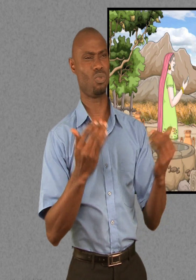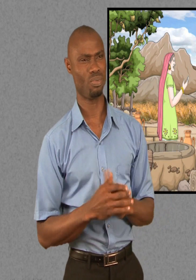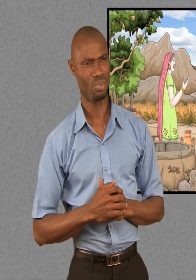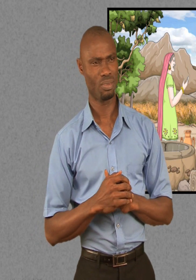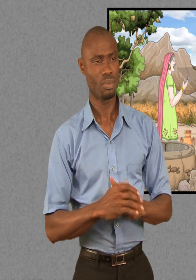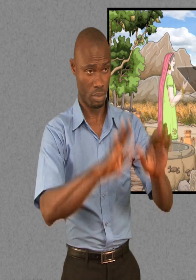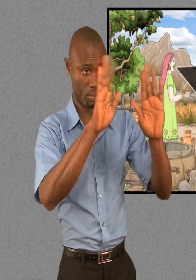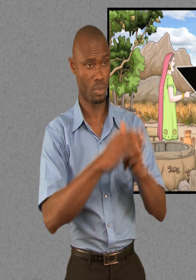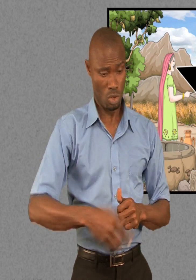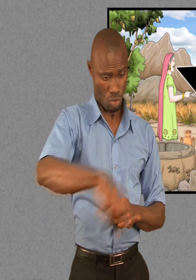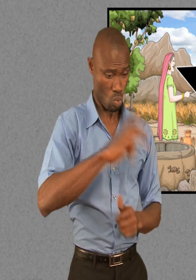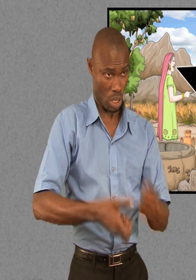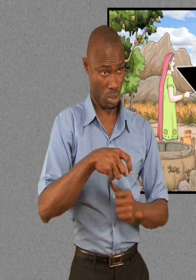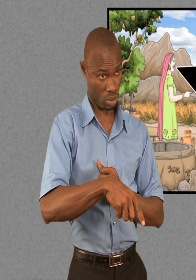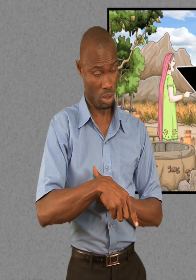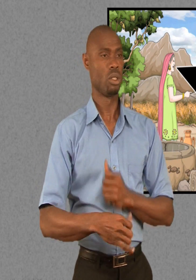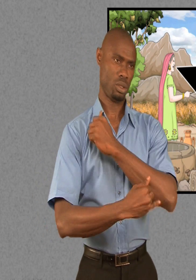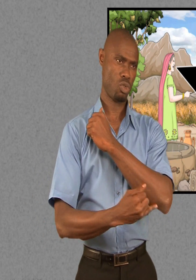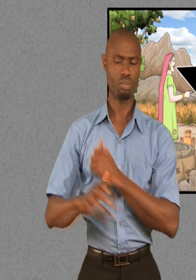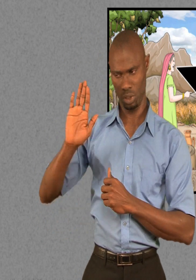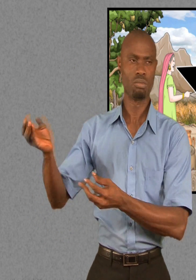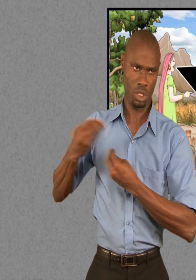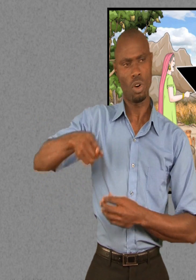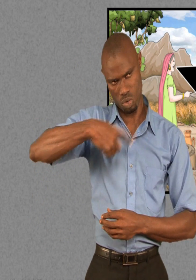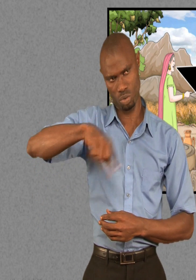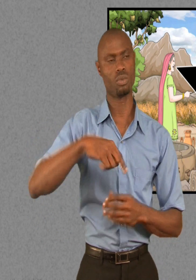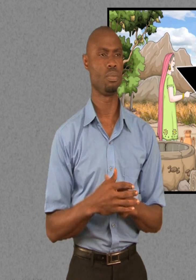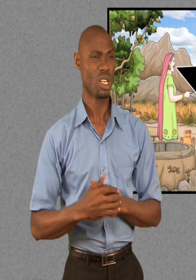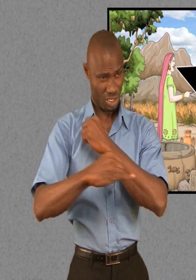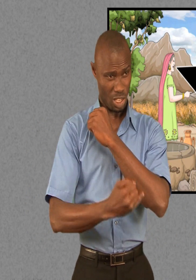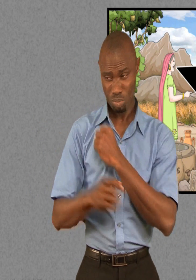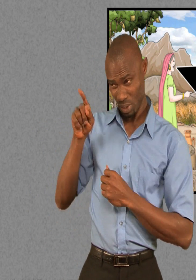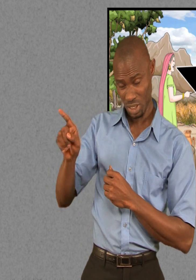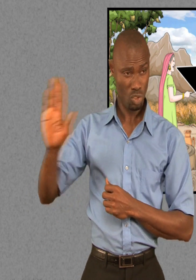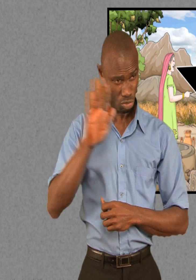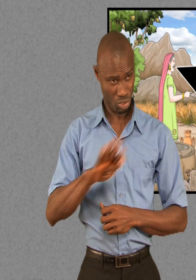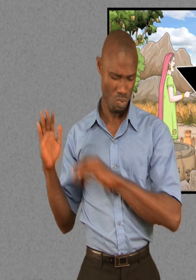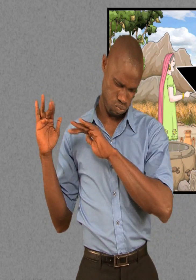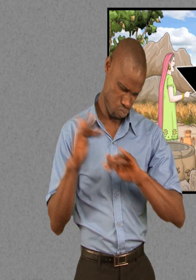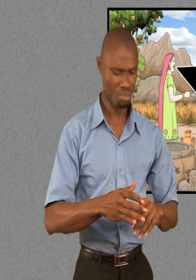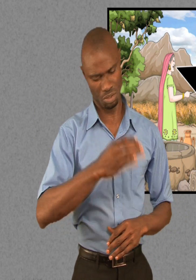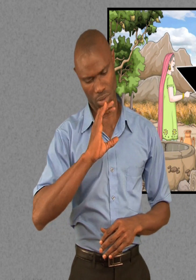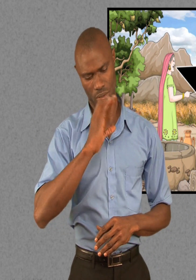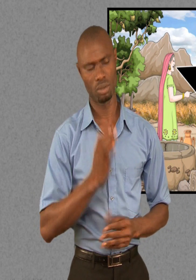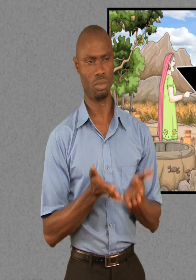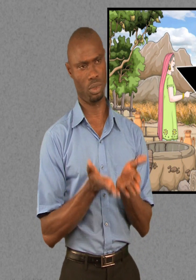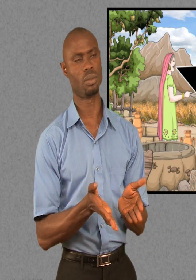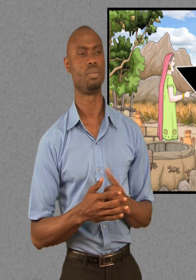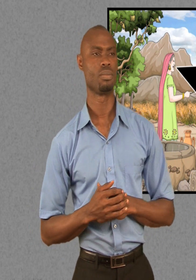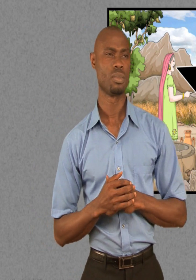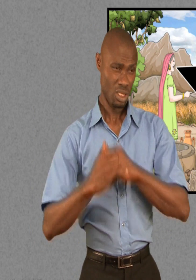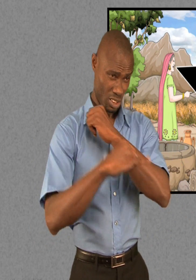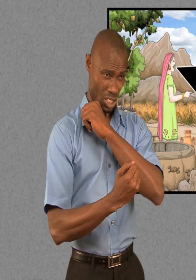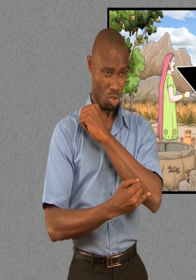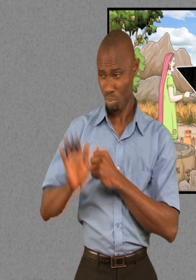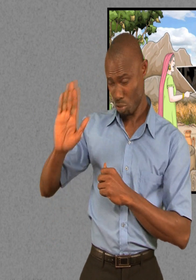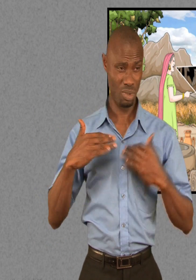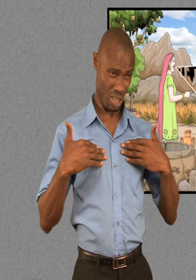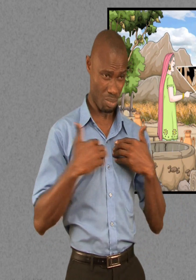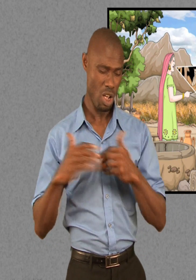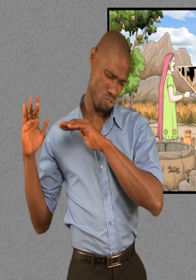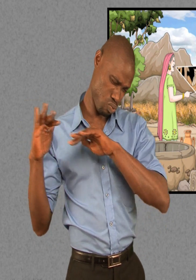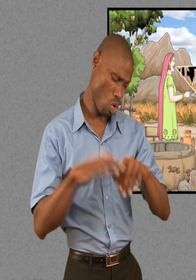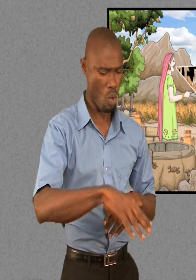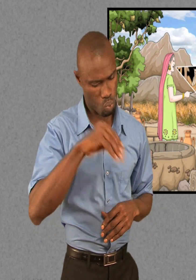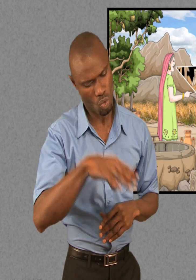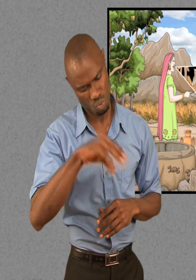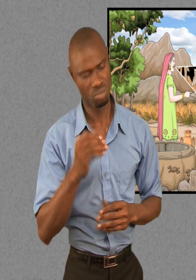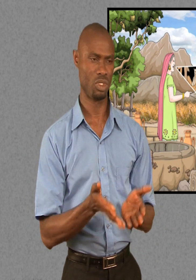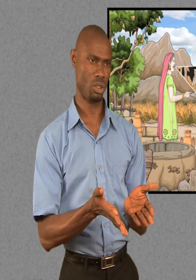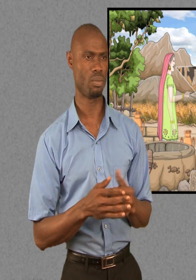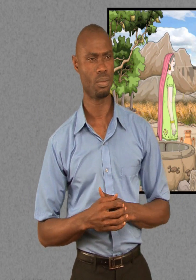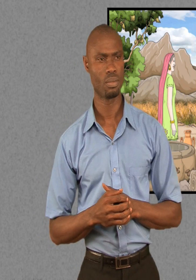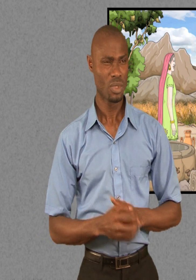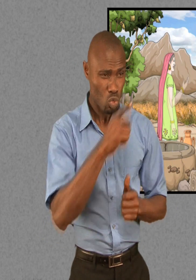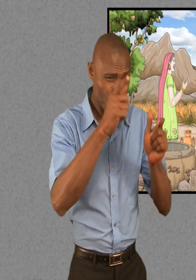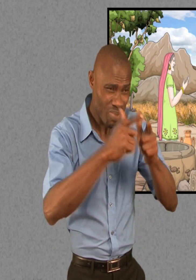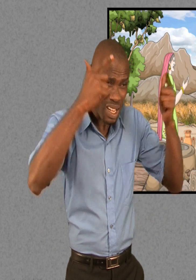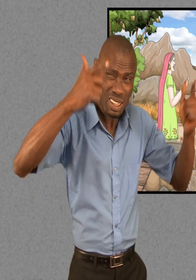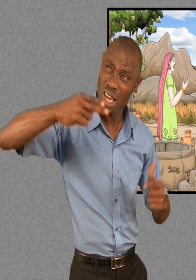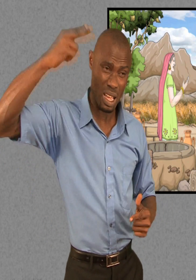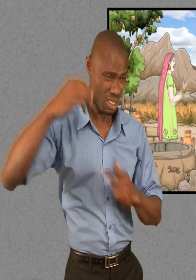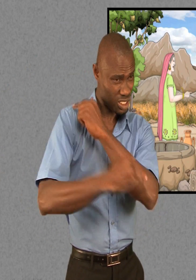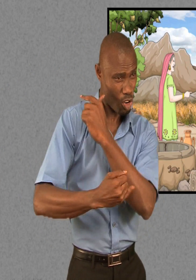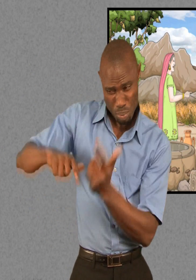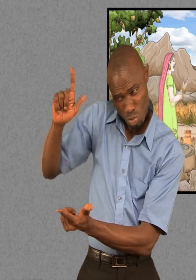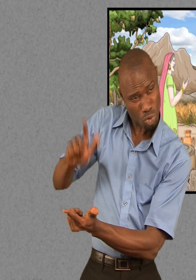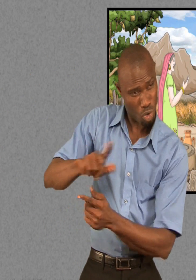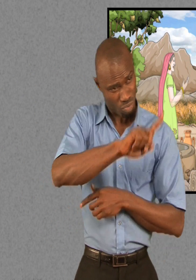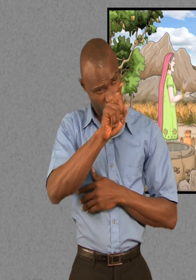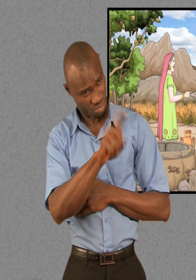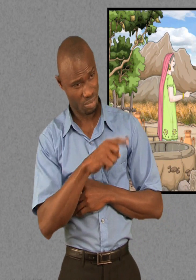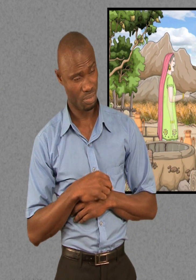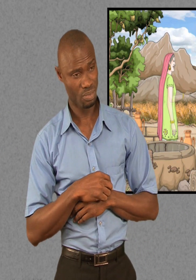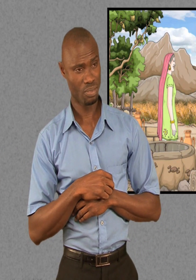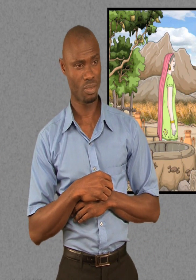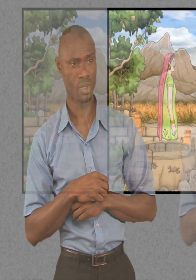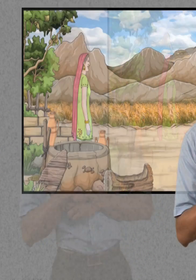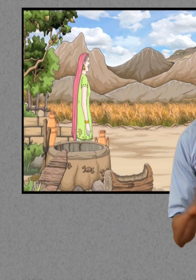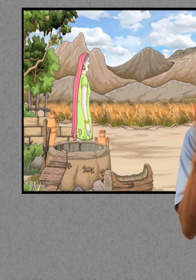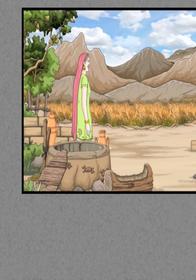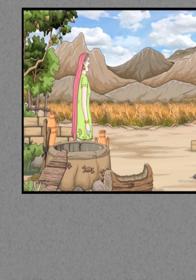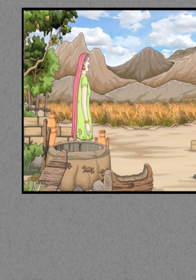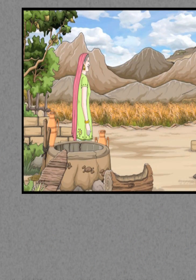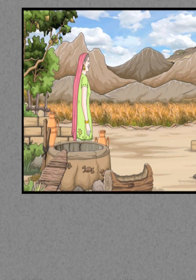Are You greater than our father Jacob, who gave us this well and drank from it himself, as did his sons and his livestock?”